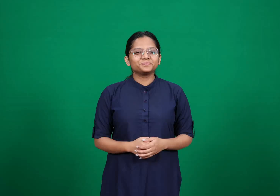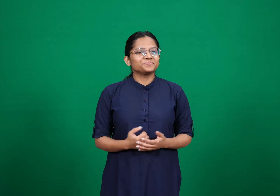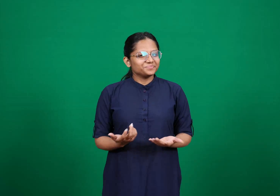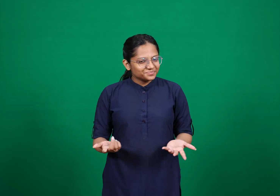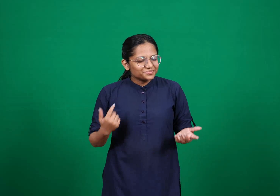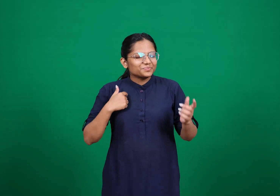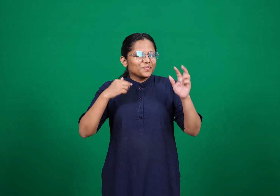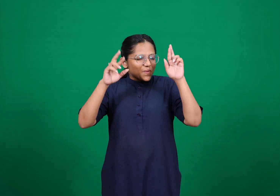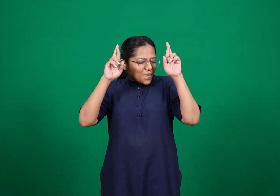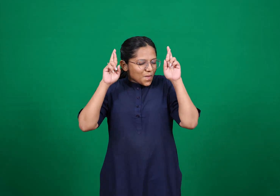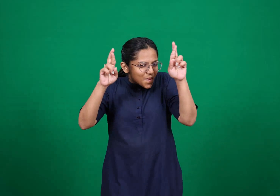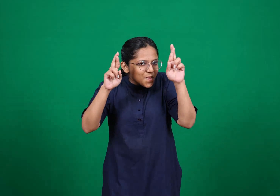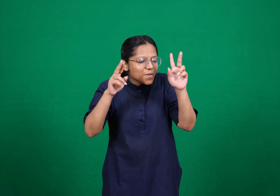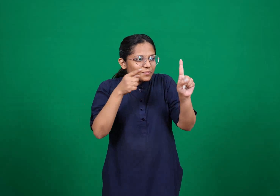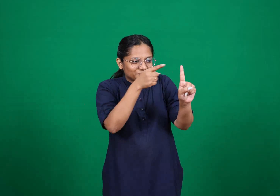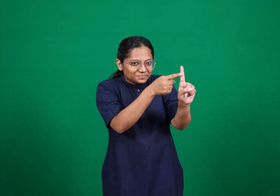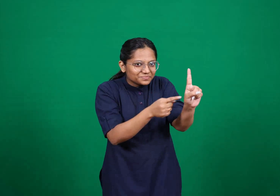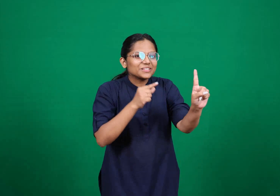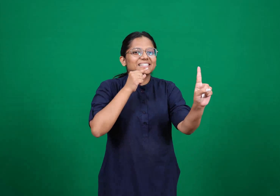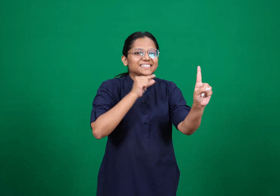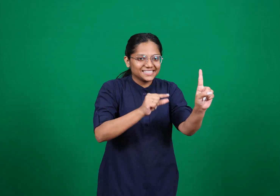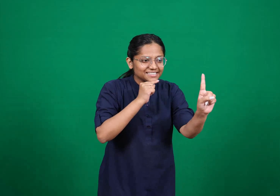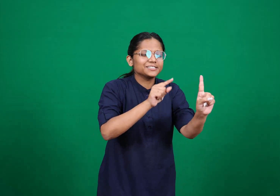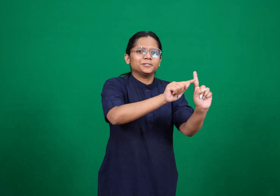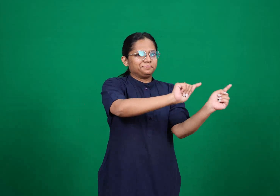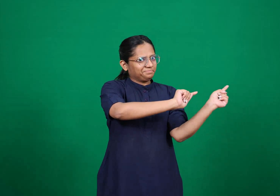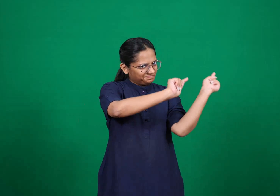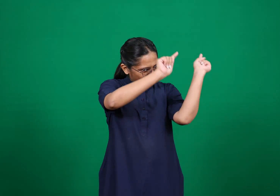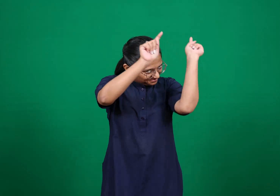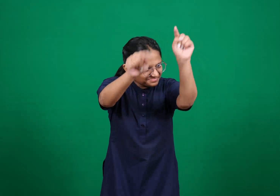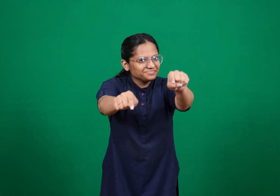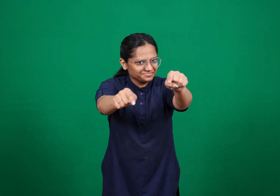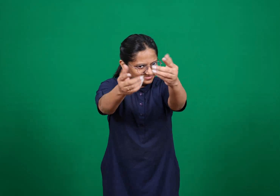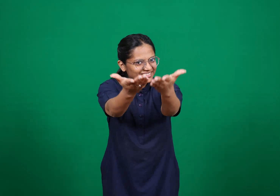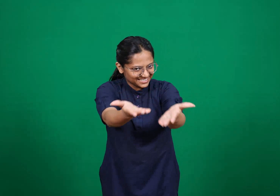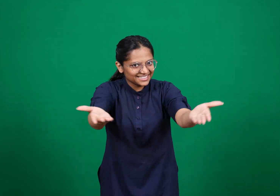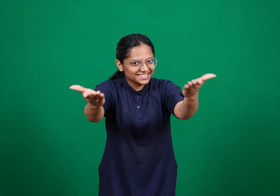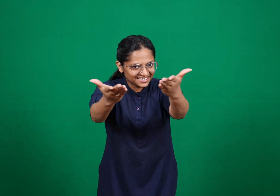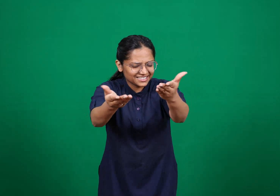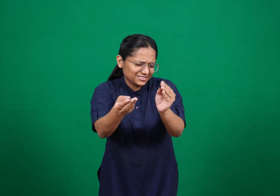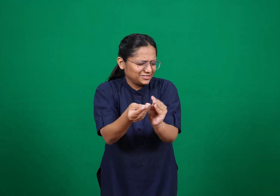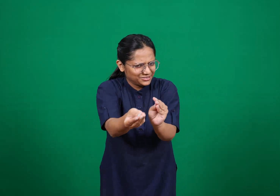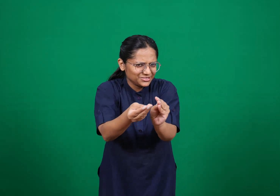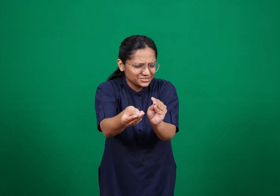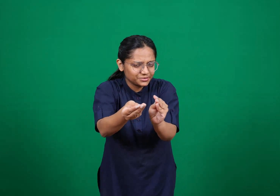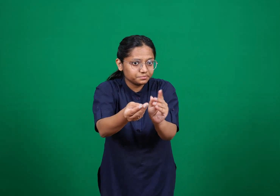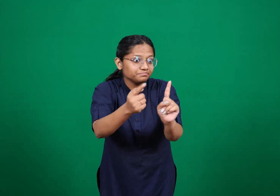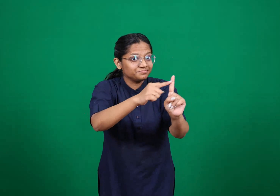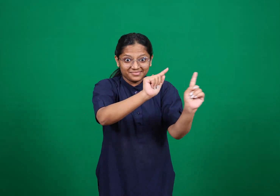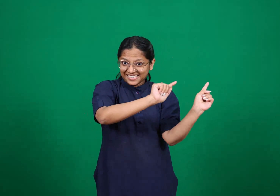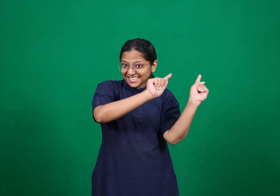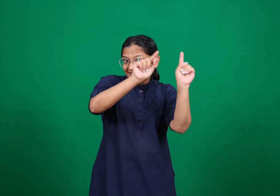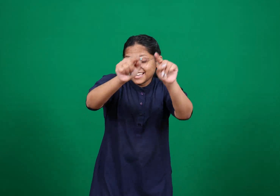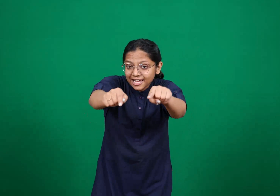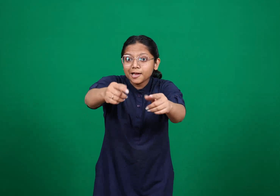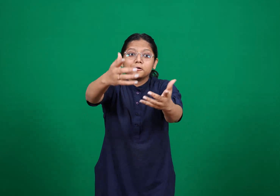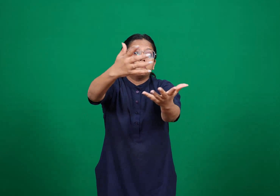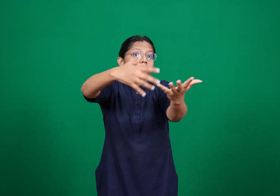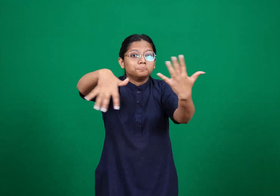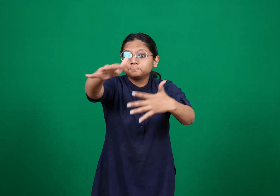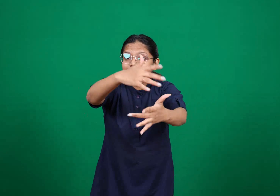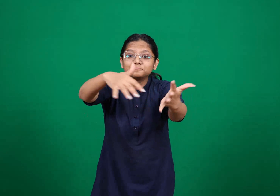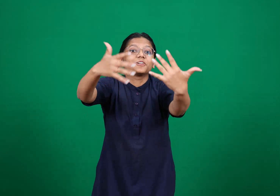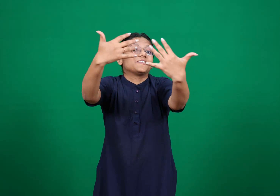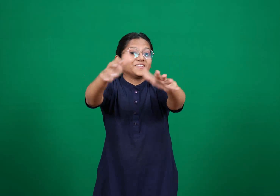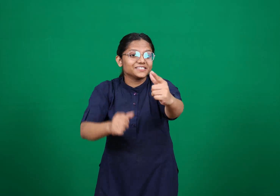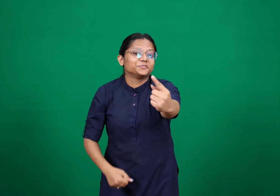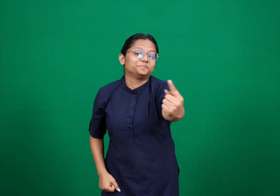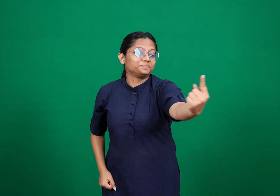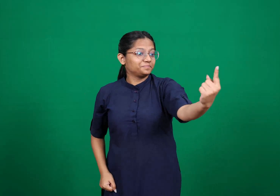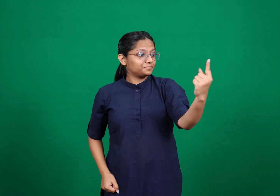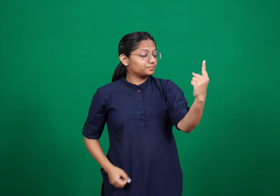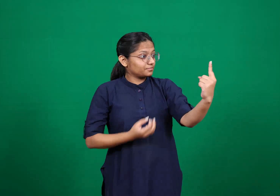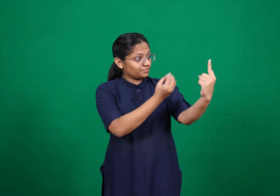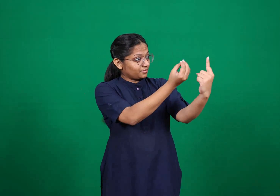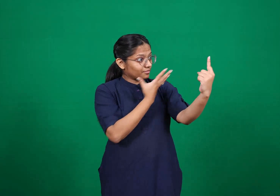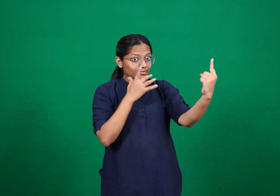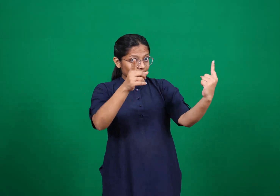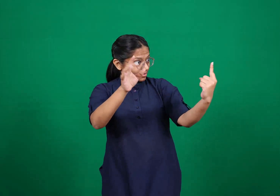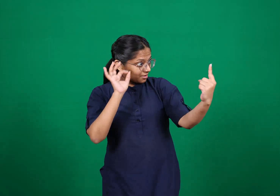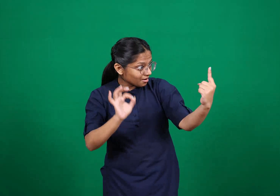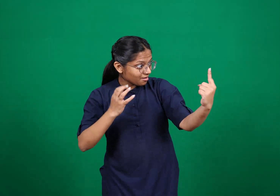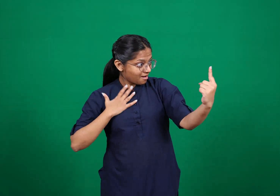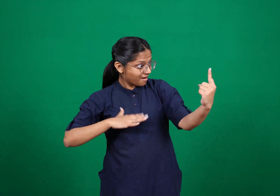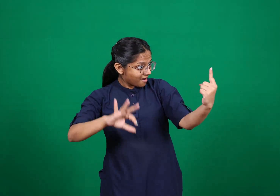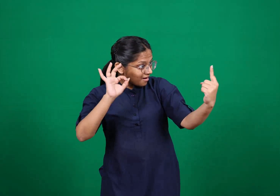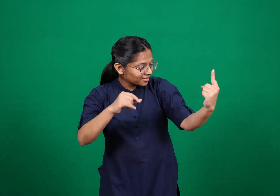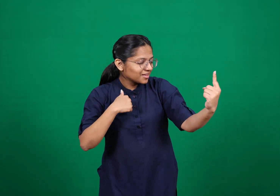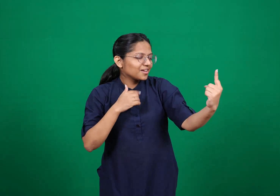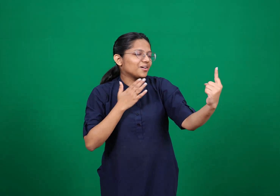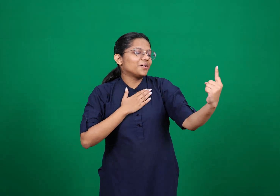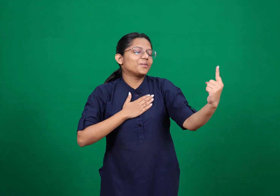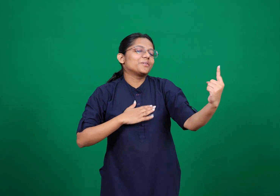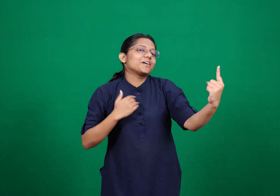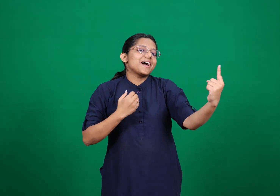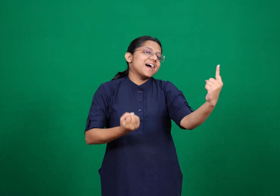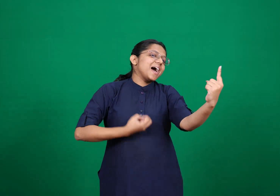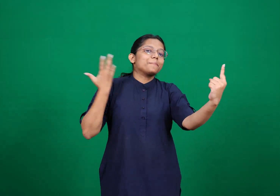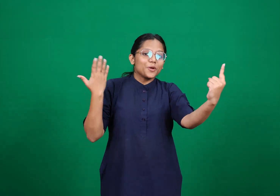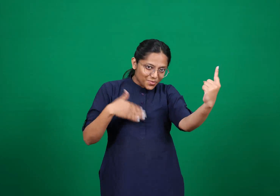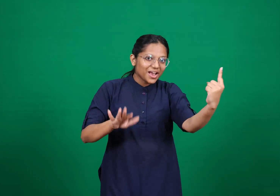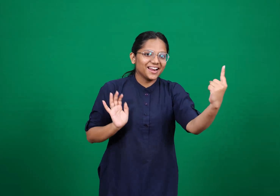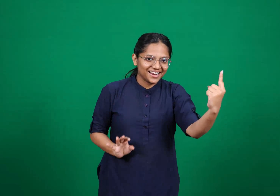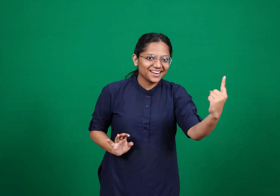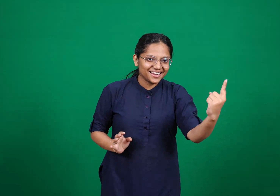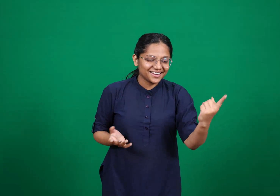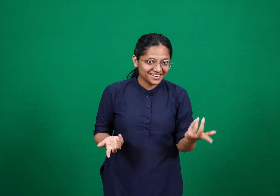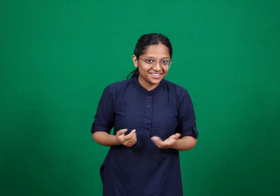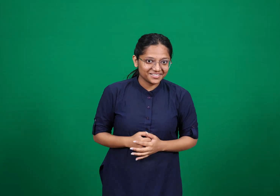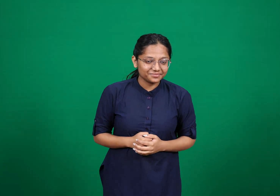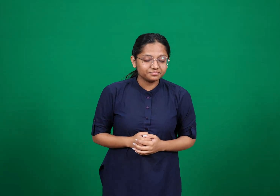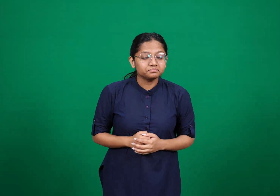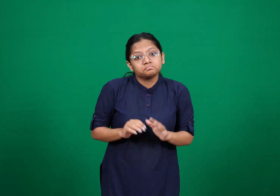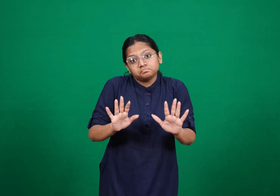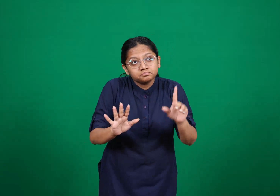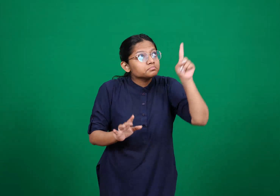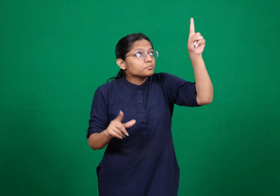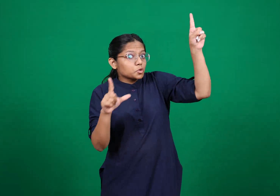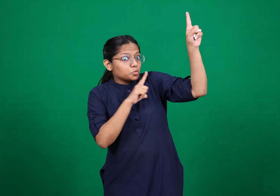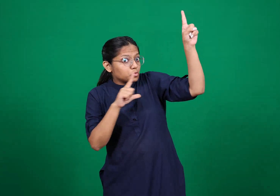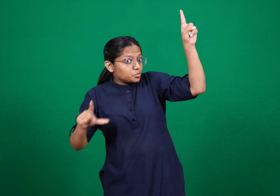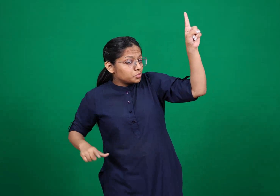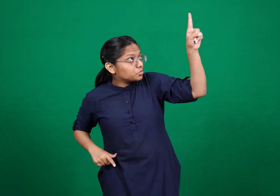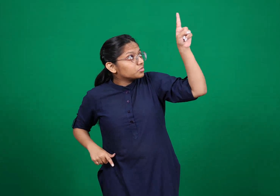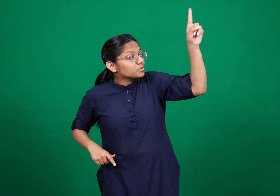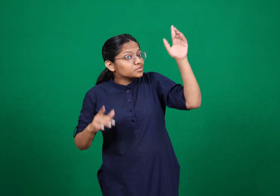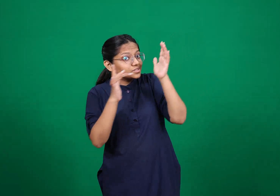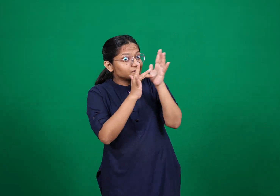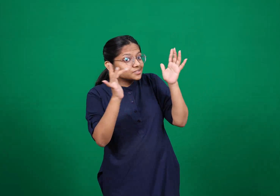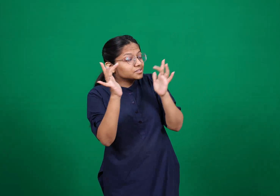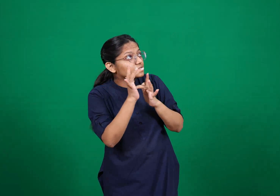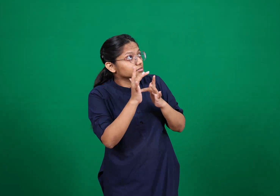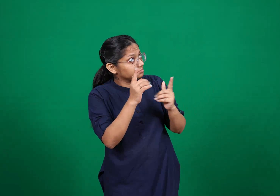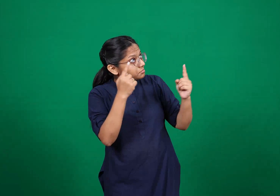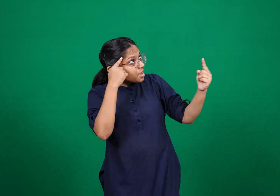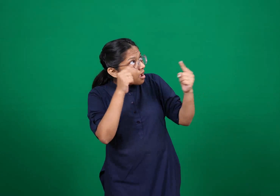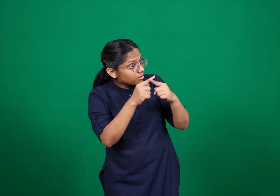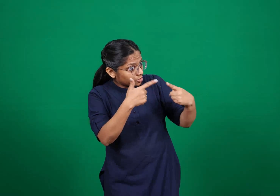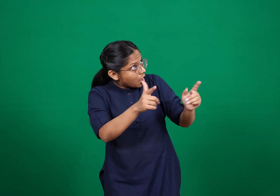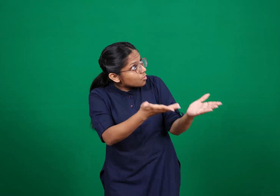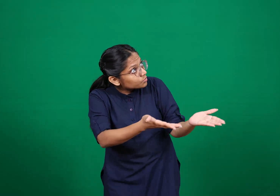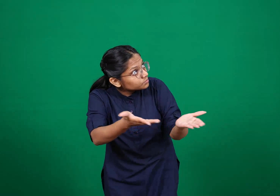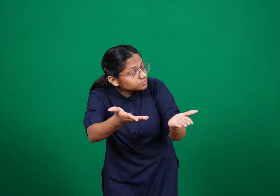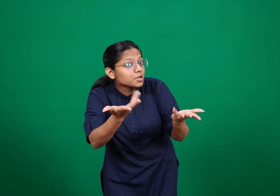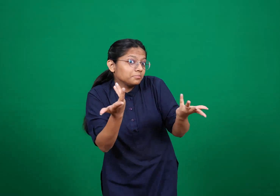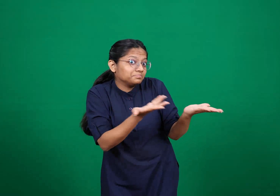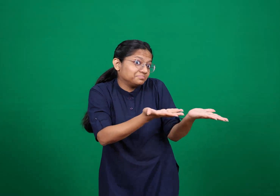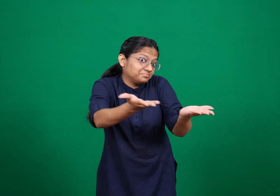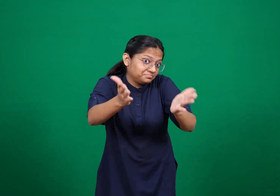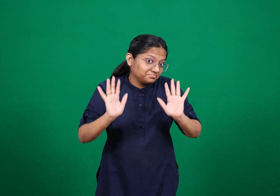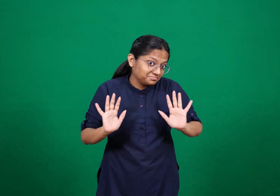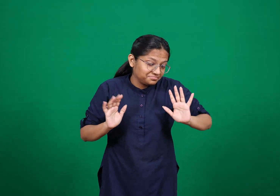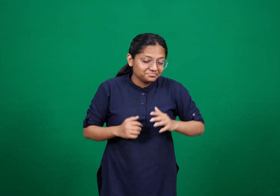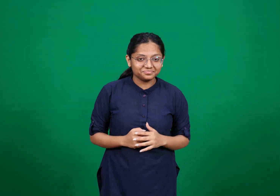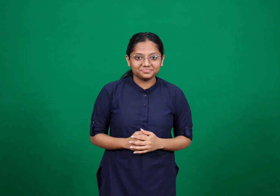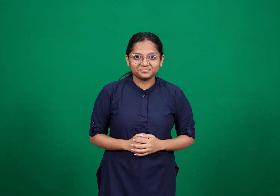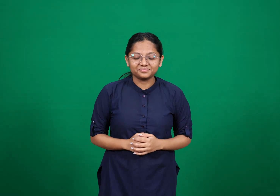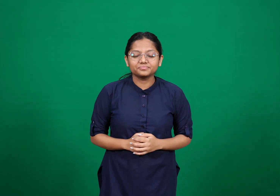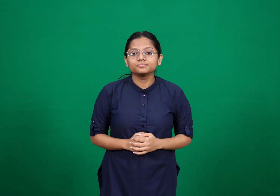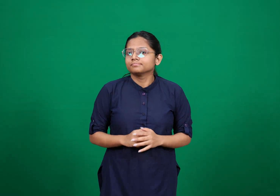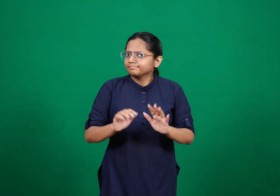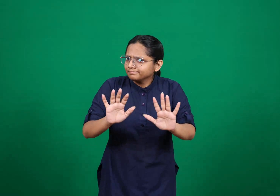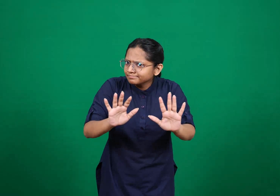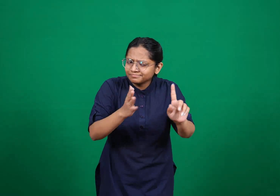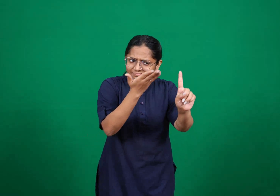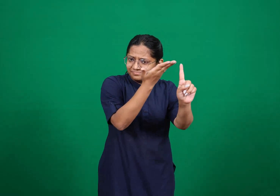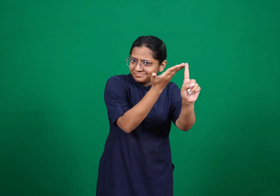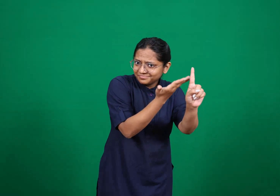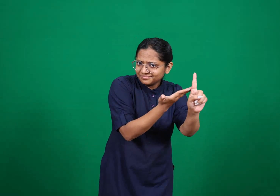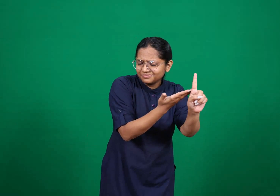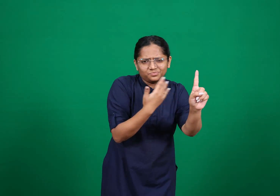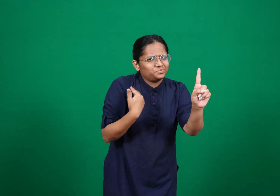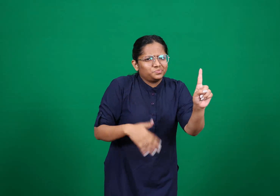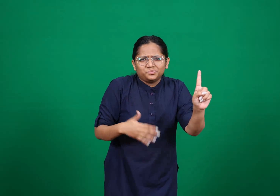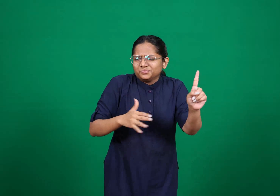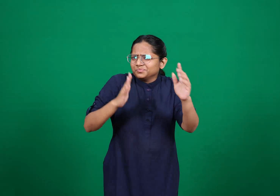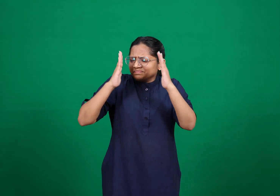Now I hope in the Lord Jesus to send Timothy to you soon, that I also may be cheered when I learn how you are doing.